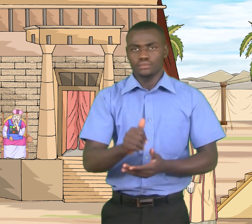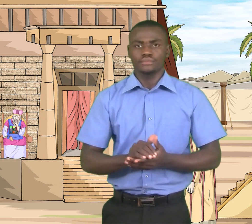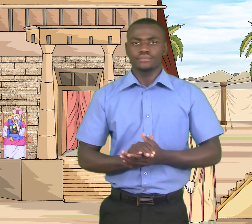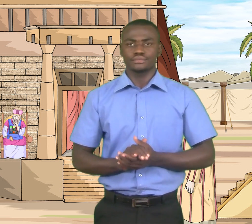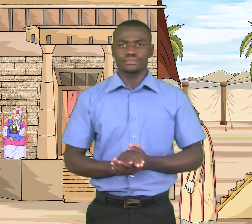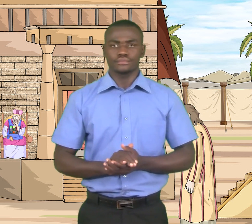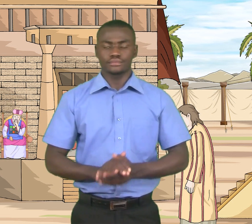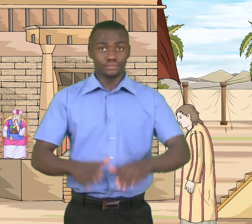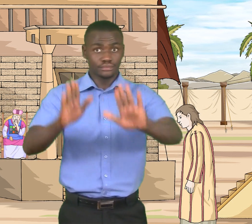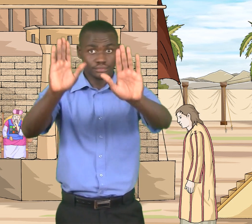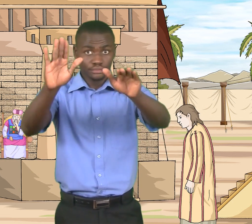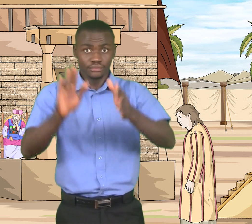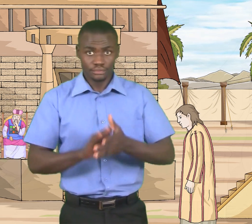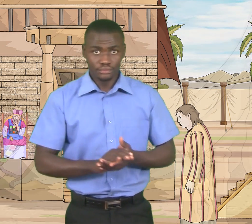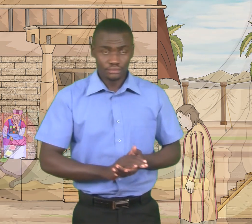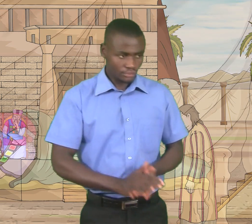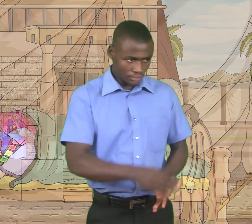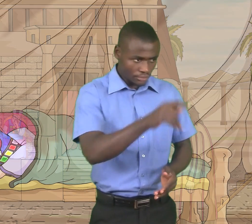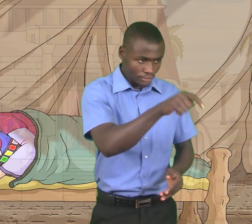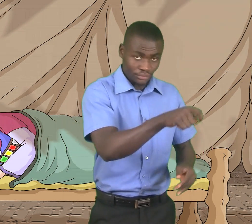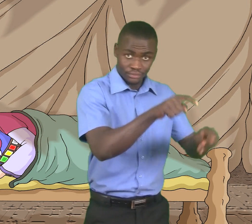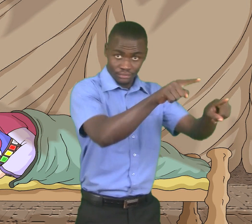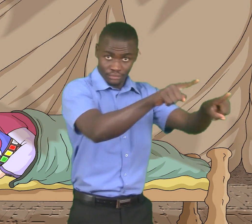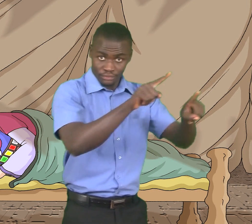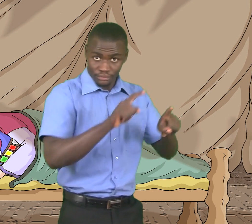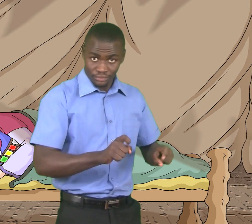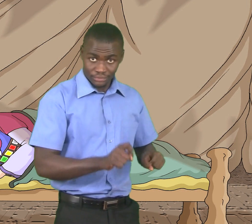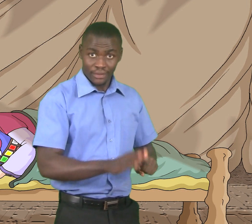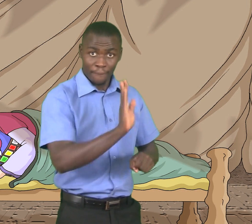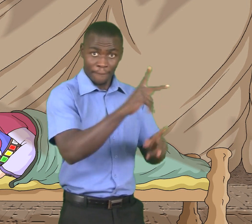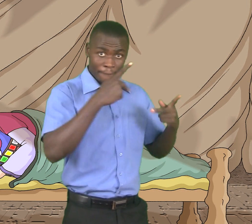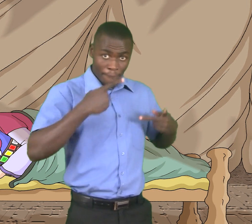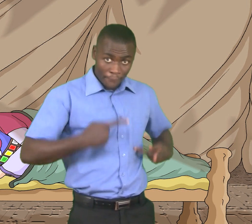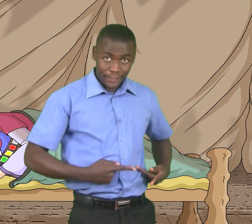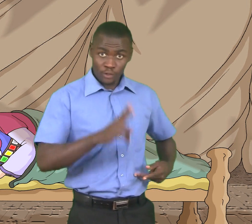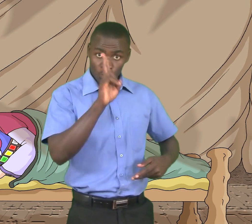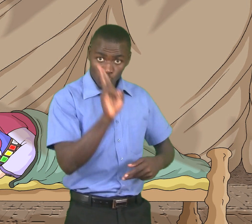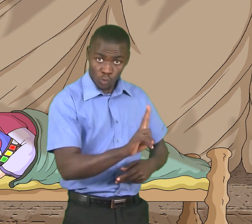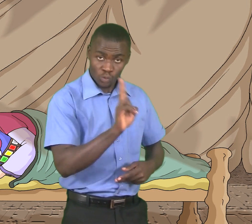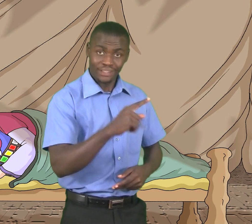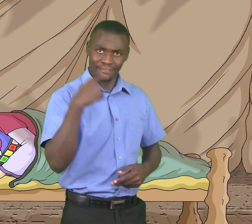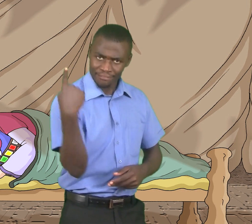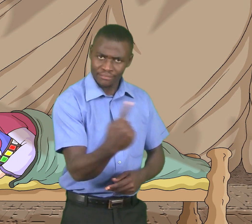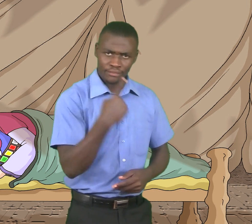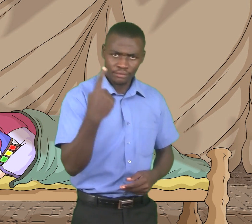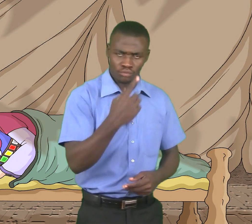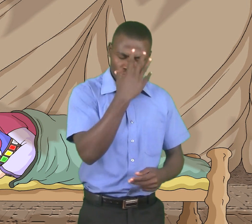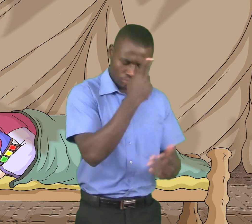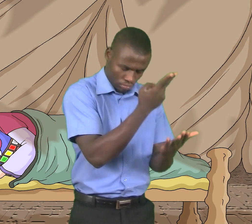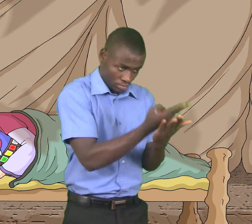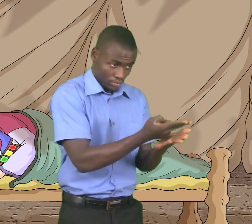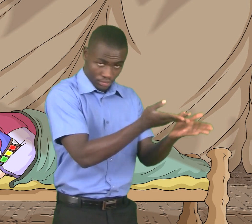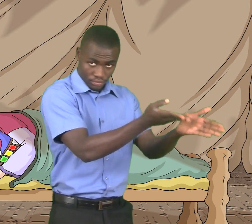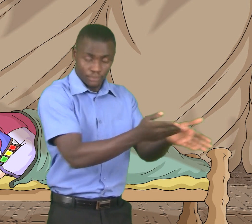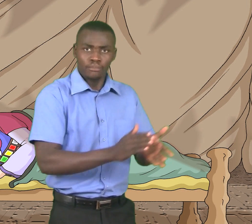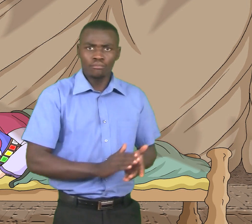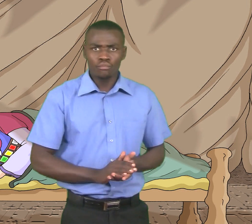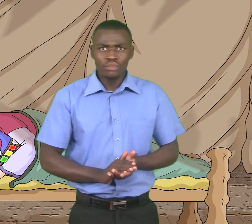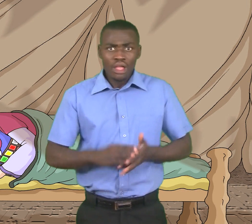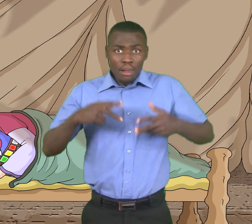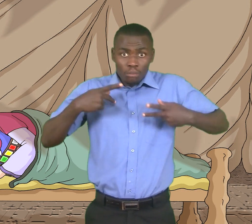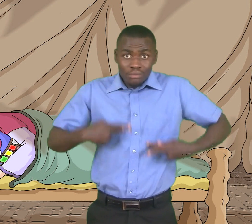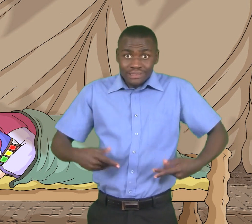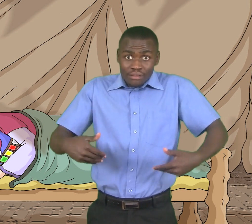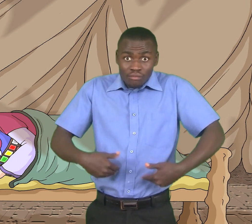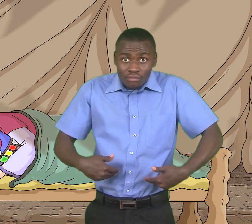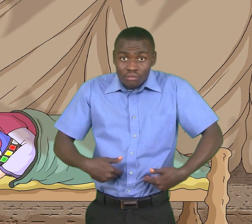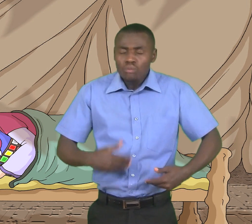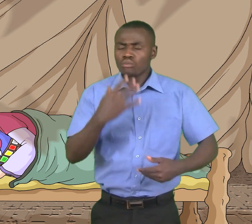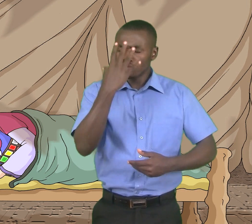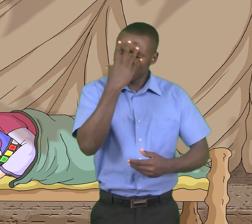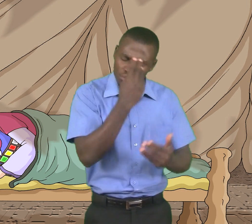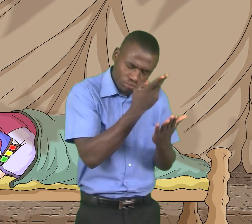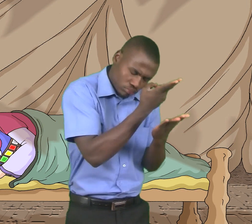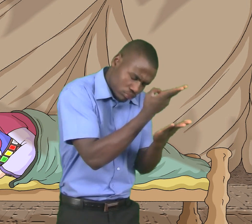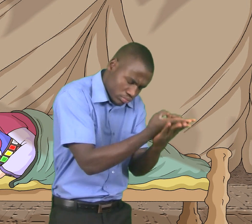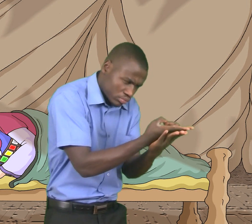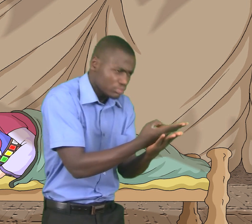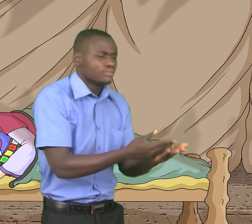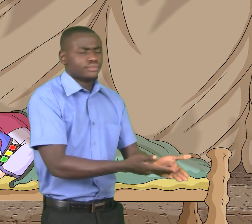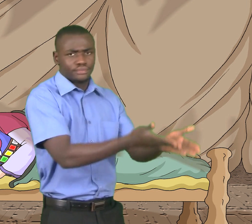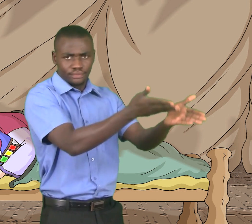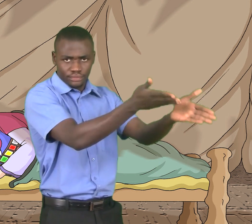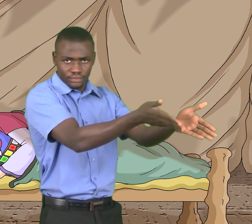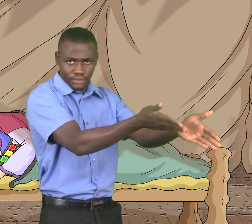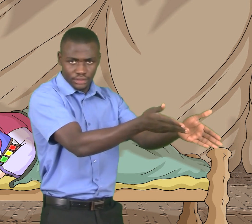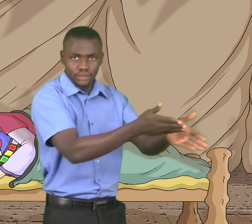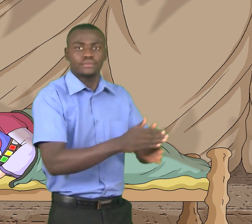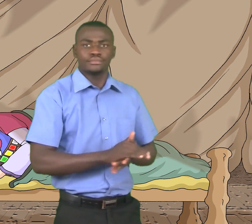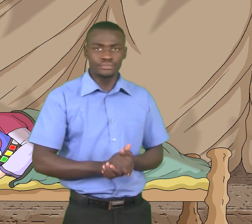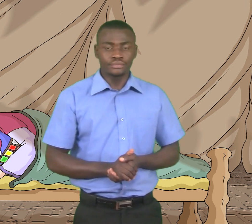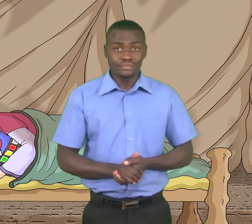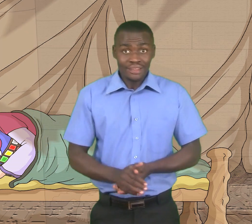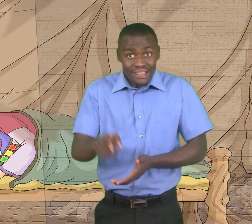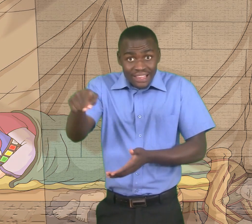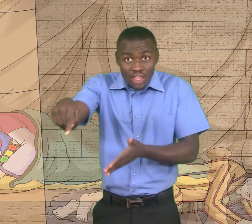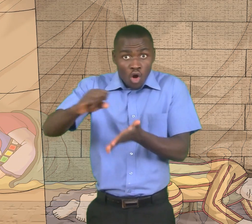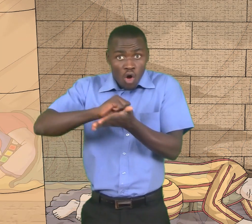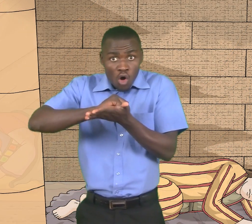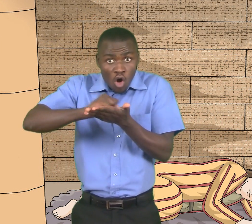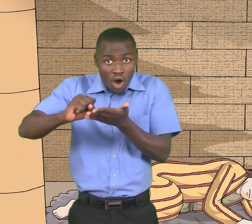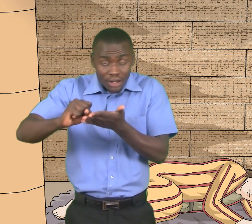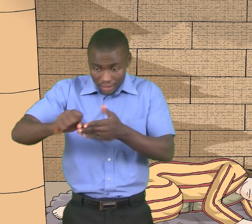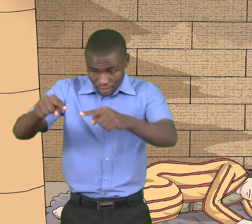And at that time Eli, whose eyesight had grown so dim that he could not see, was lying in his room.